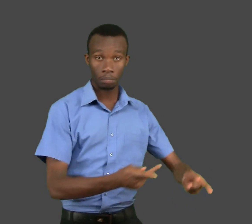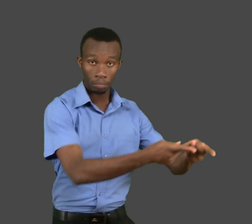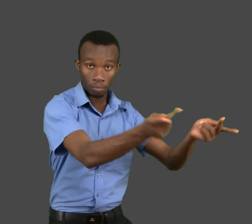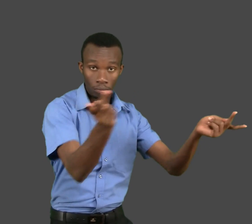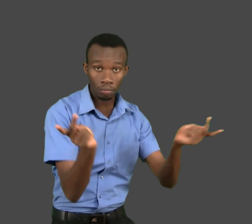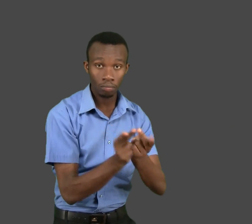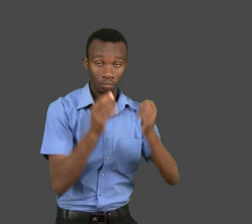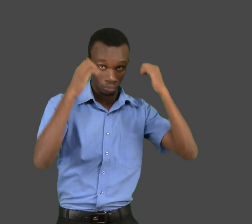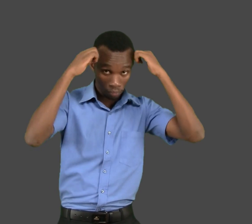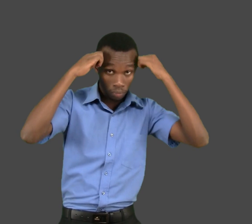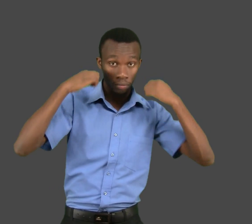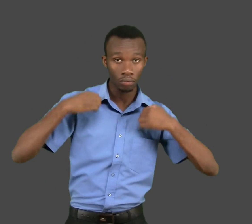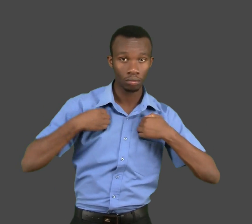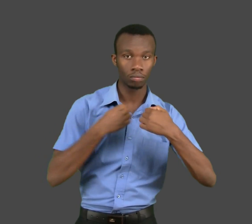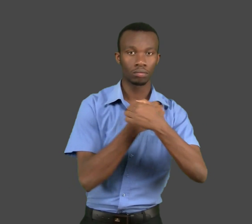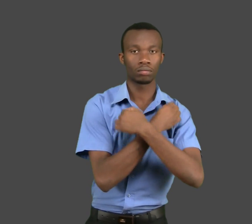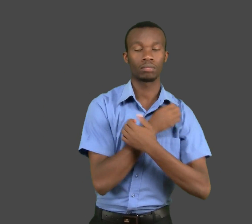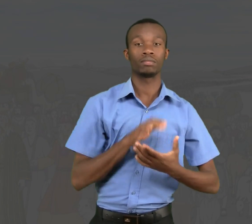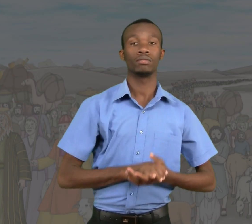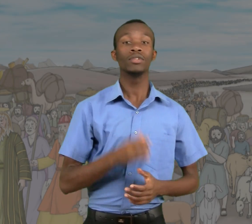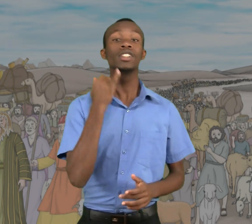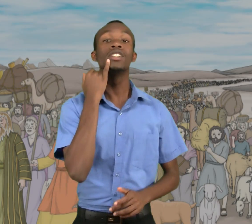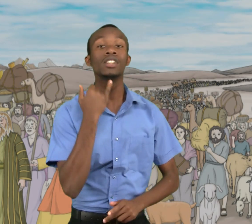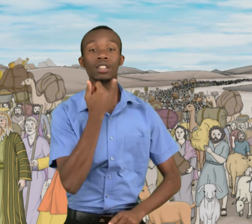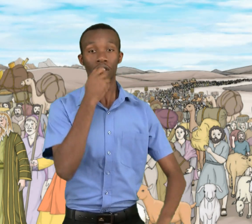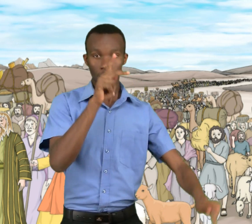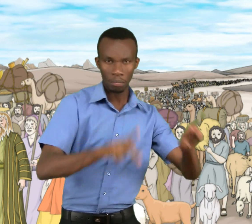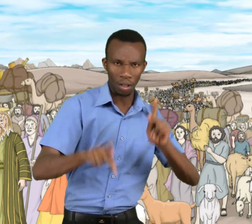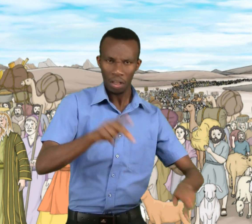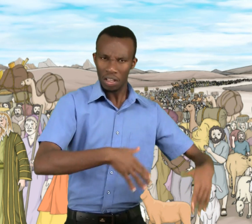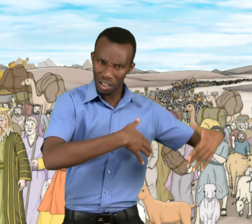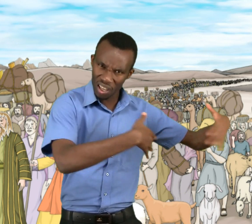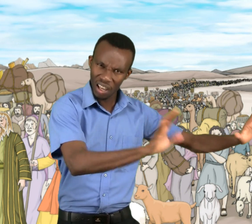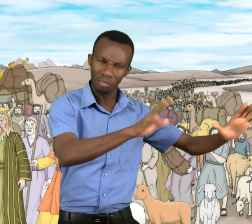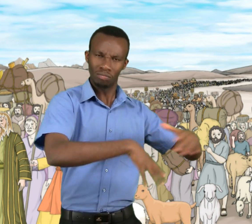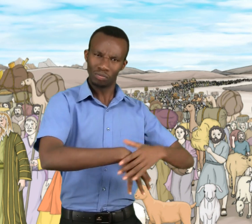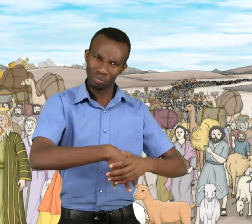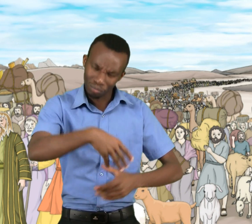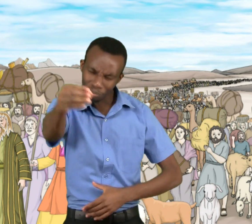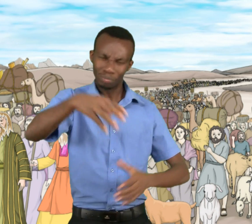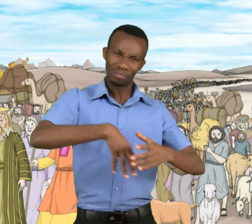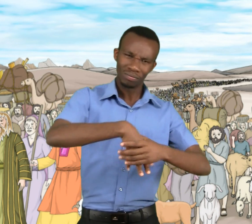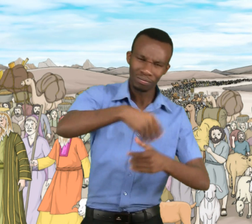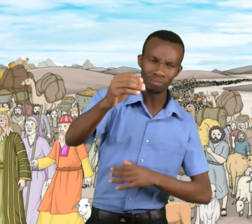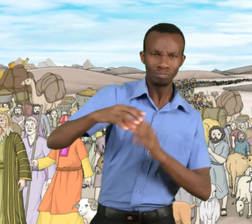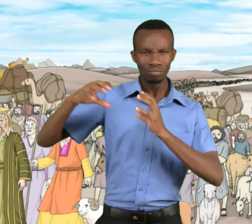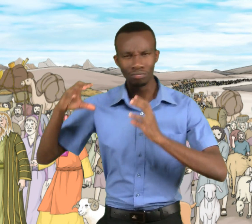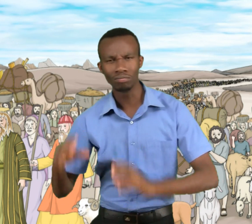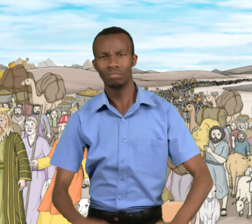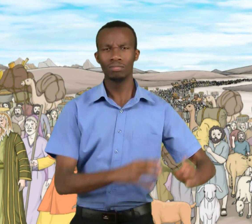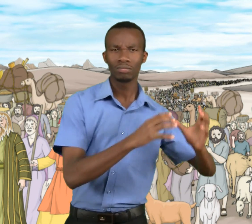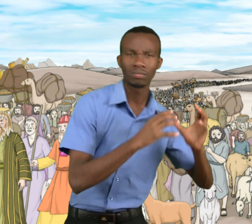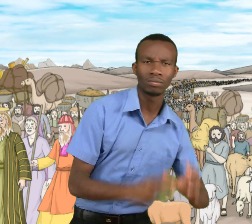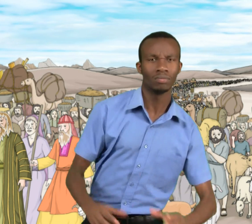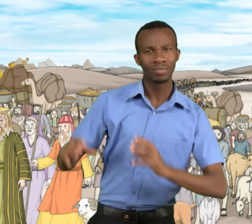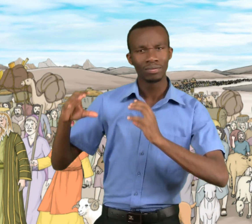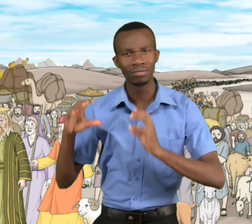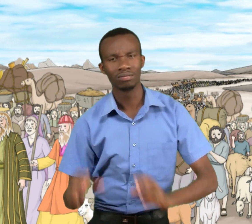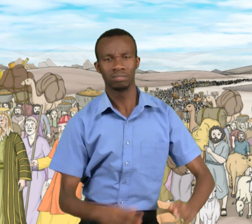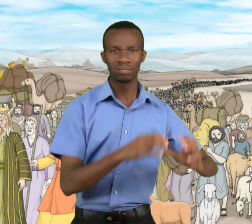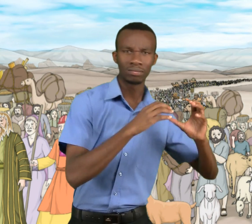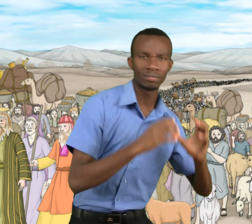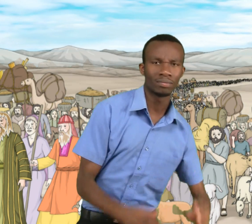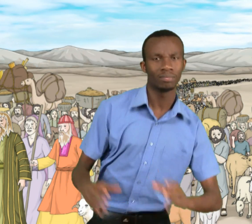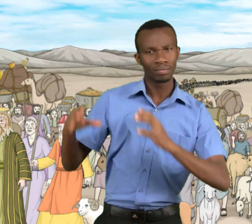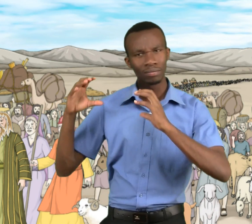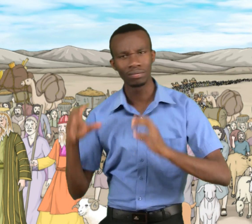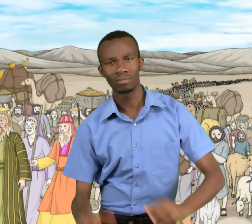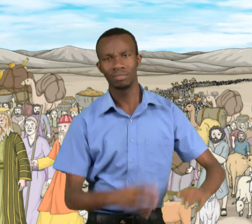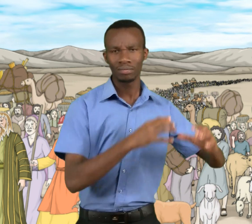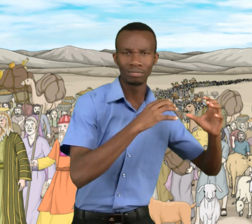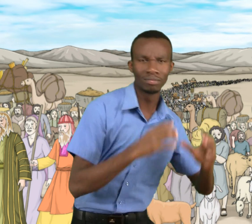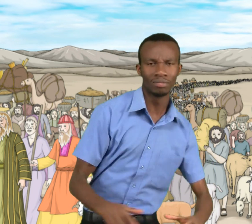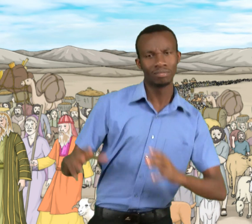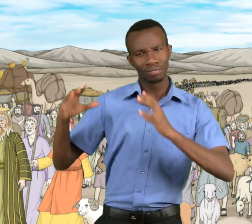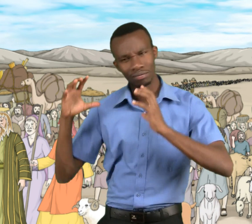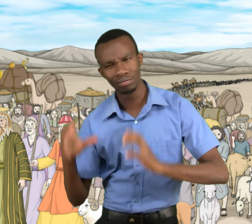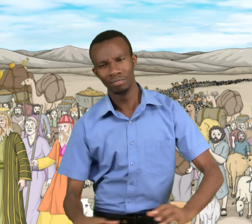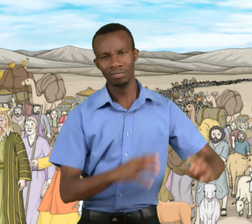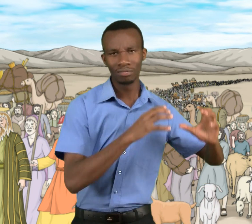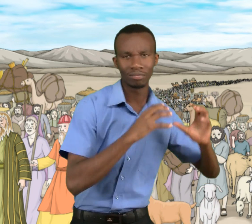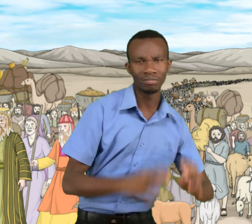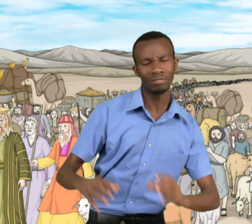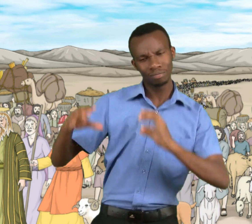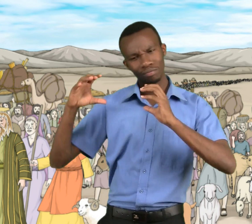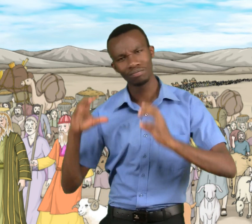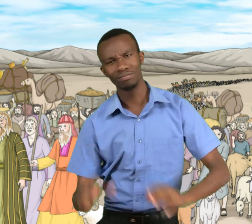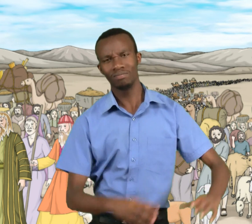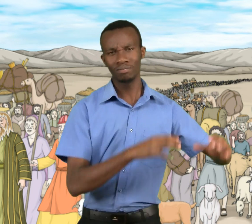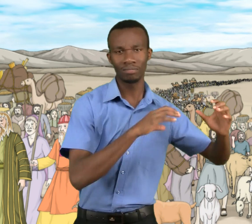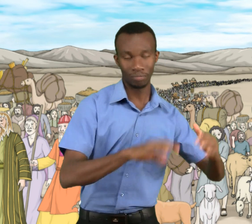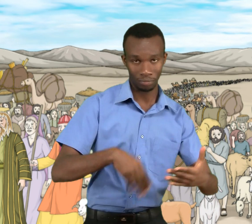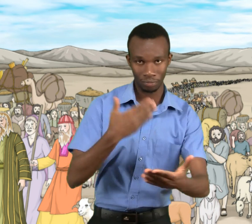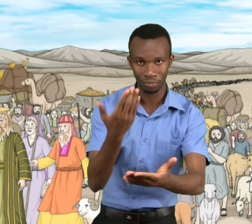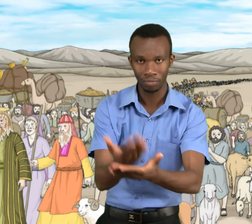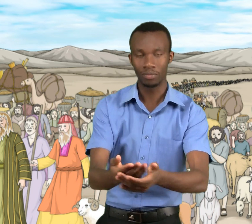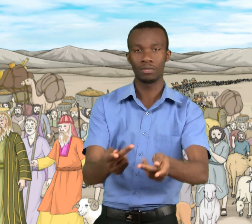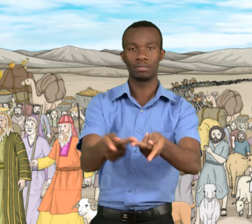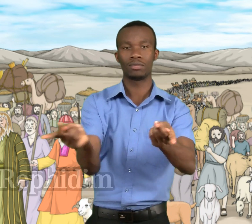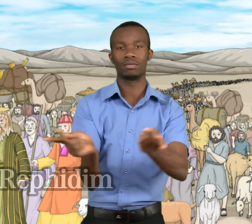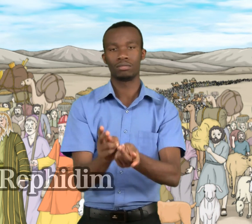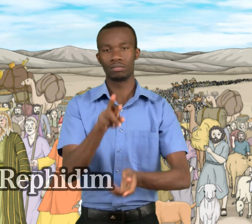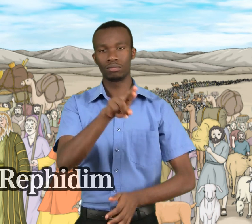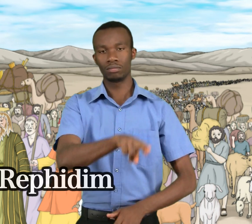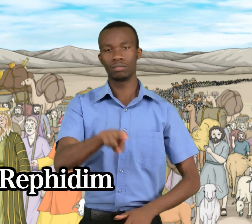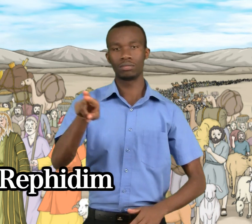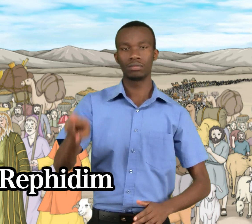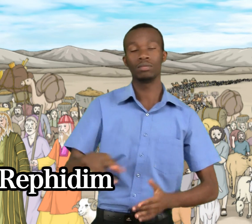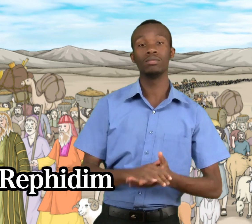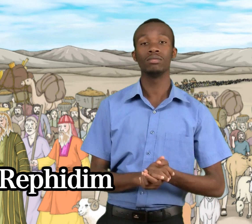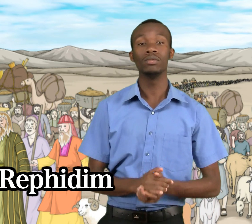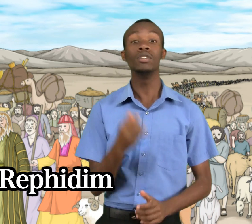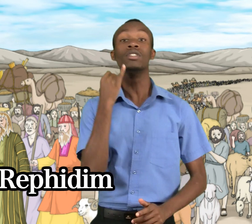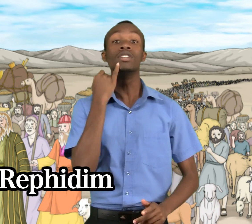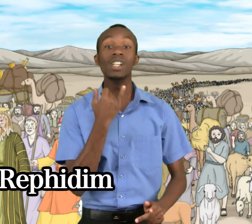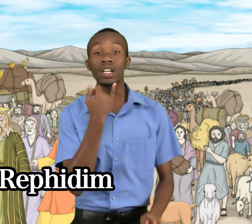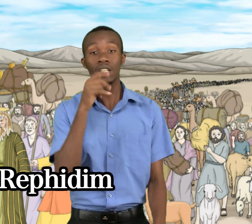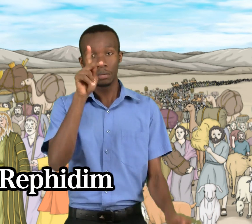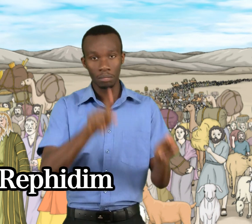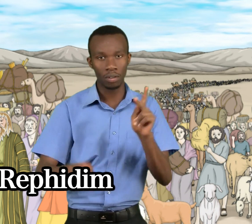In the third month, on the same day of the month that the Israelites had left the land of Egypt, they came to the Wilderness of Sinai.